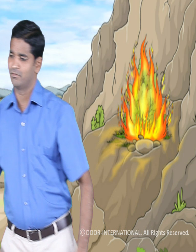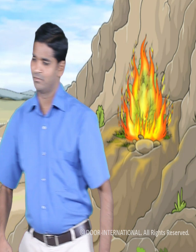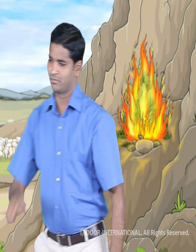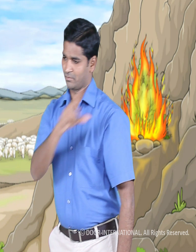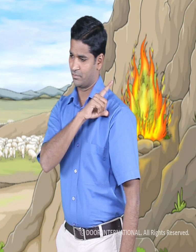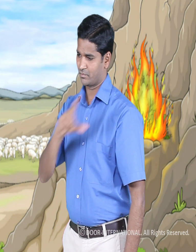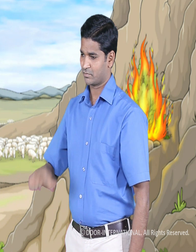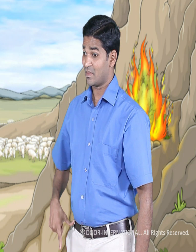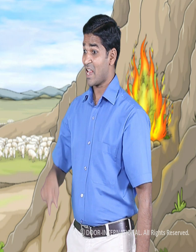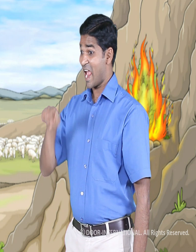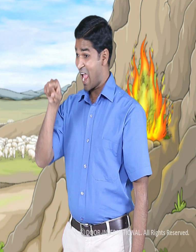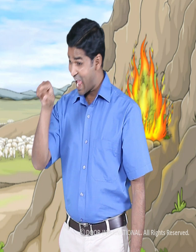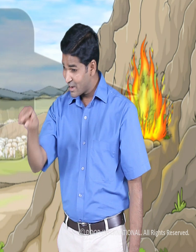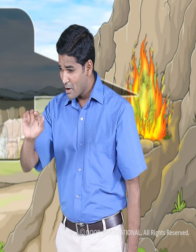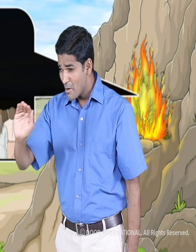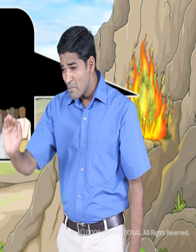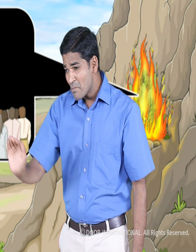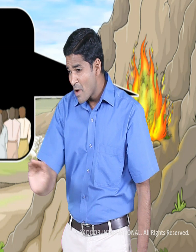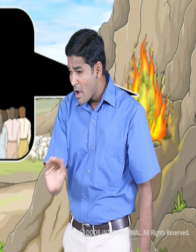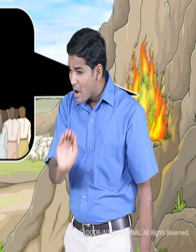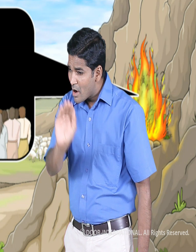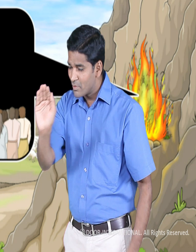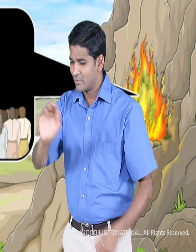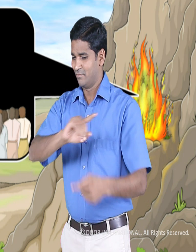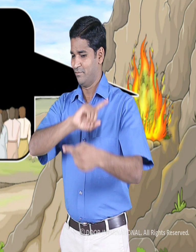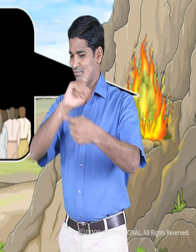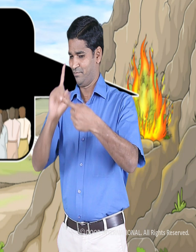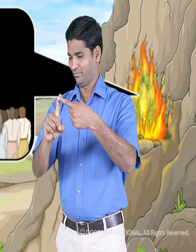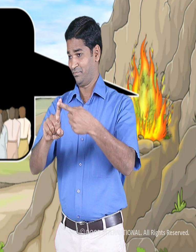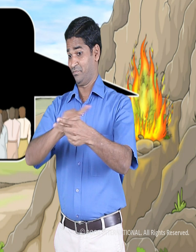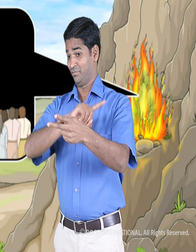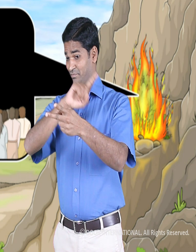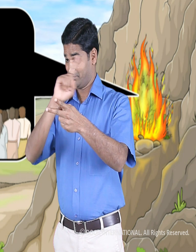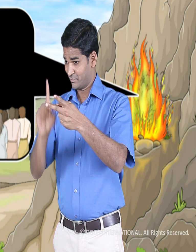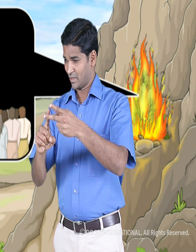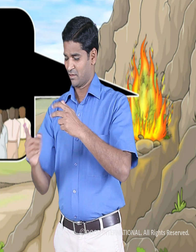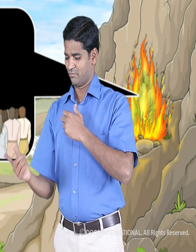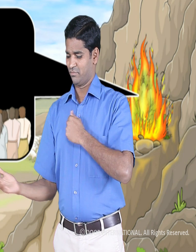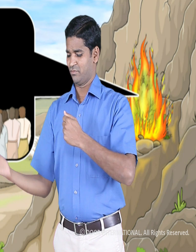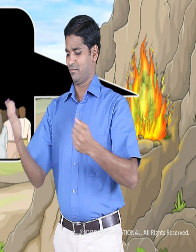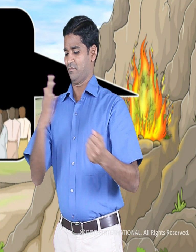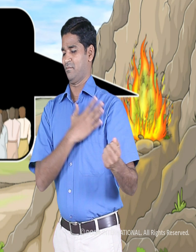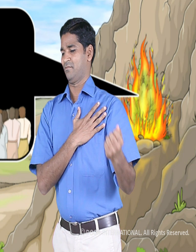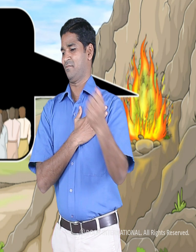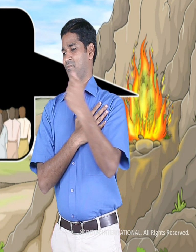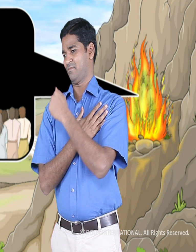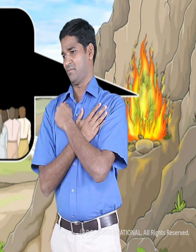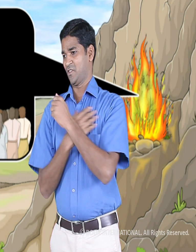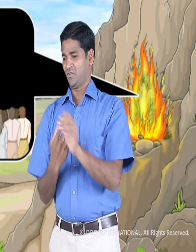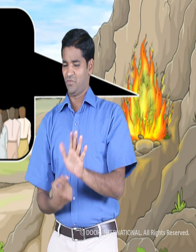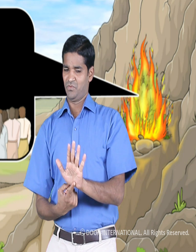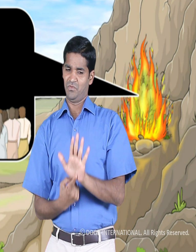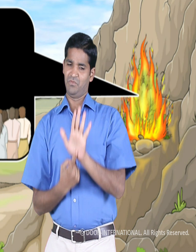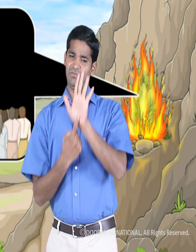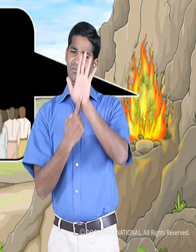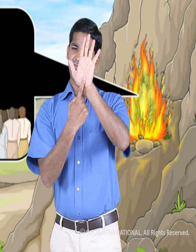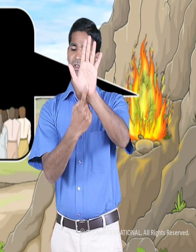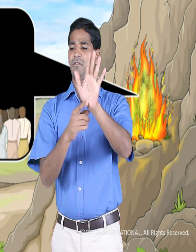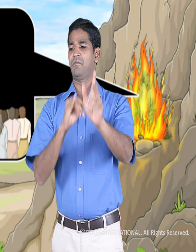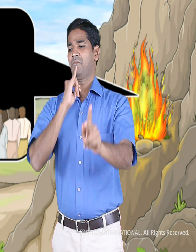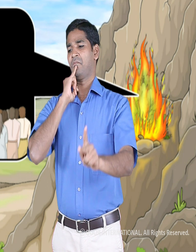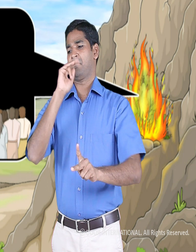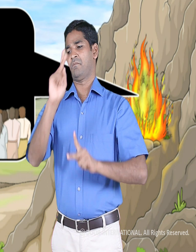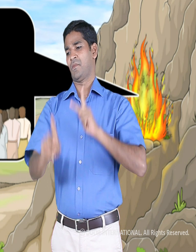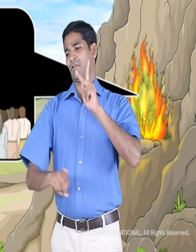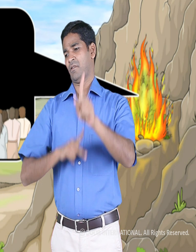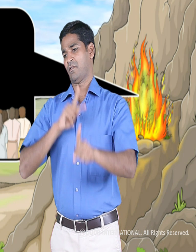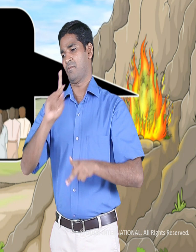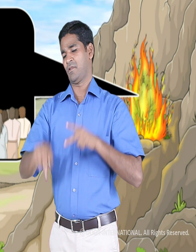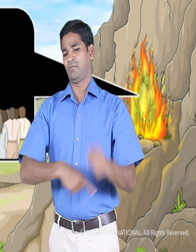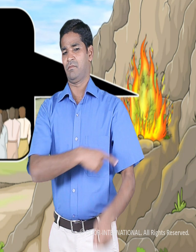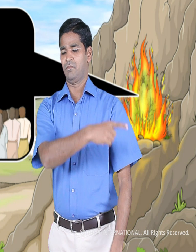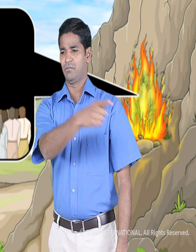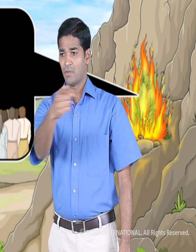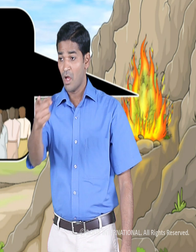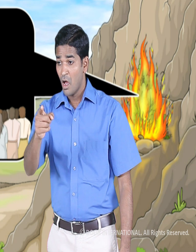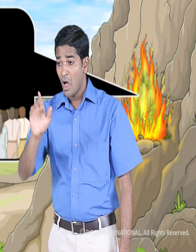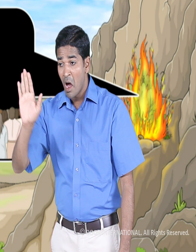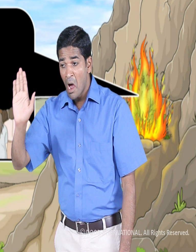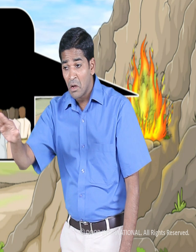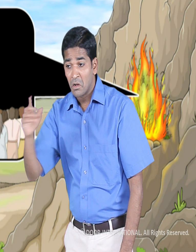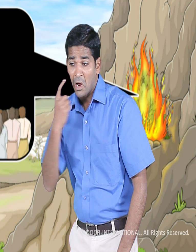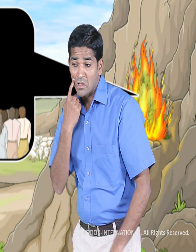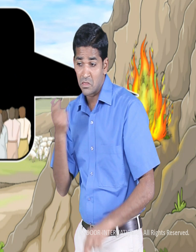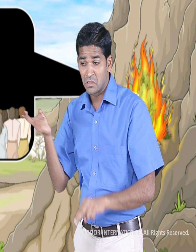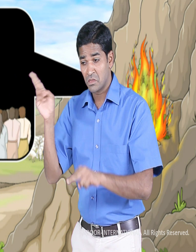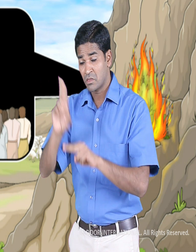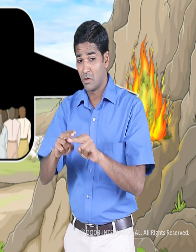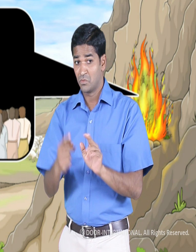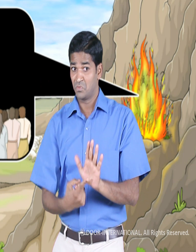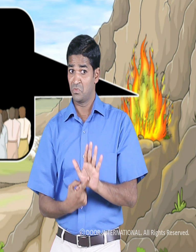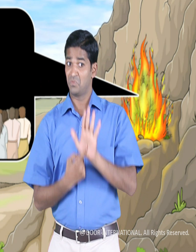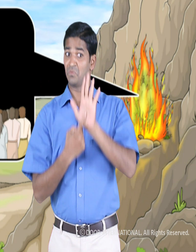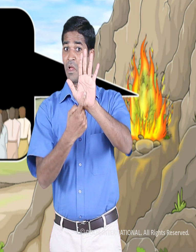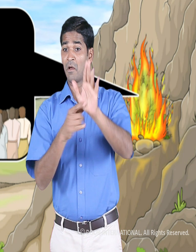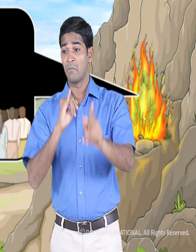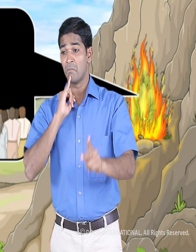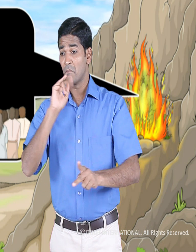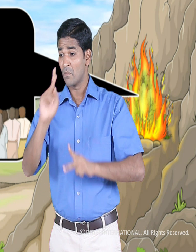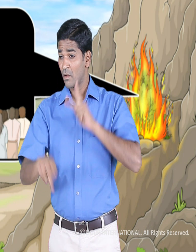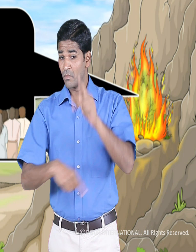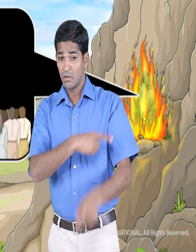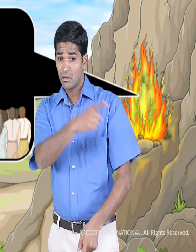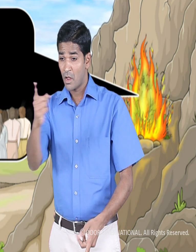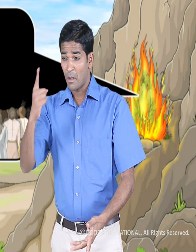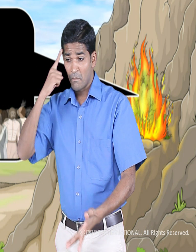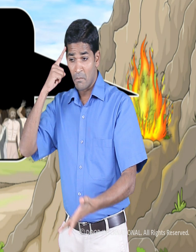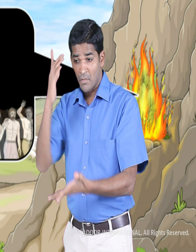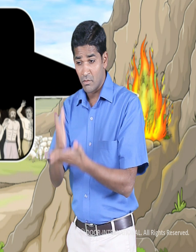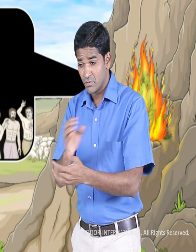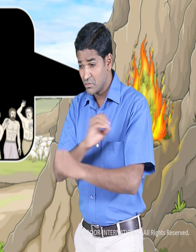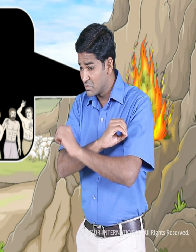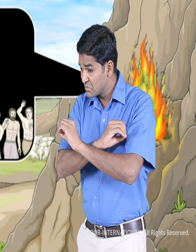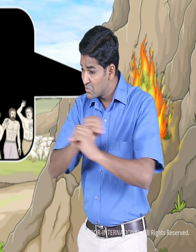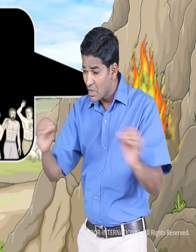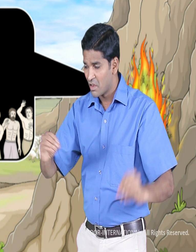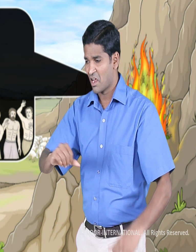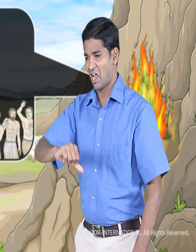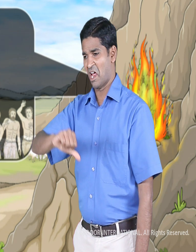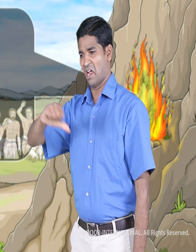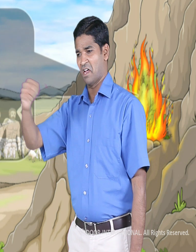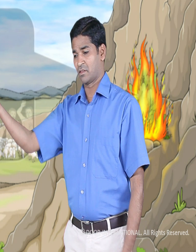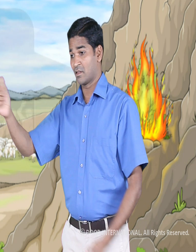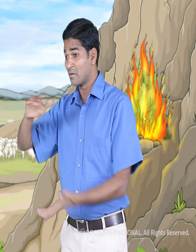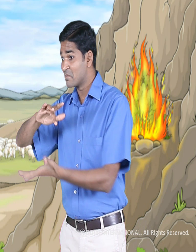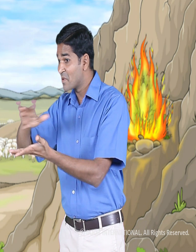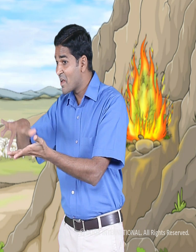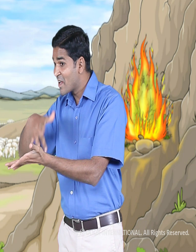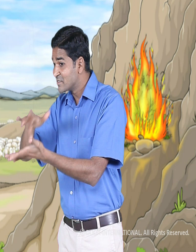And the LORD said, “If they refuse to believe you or heed the witness of the first sign, they may believe that of the second.